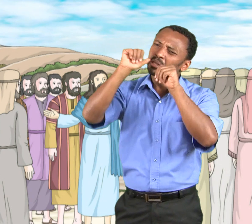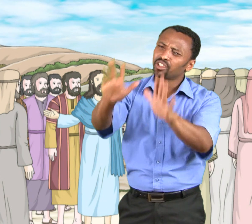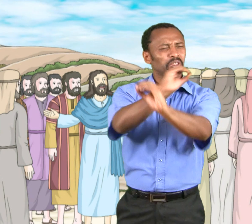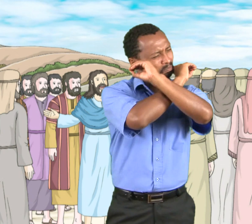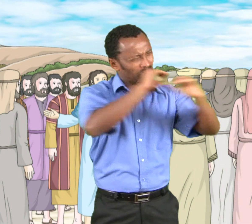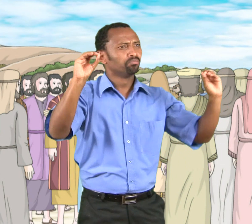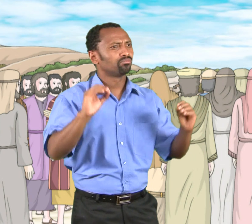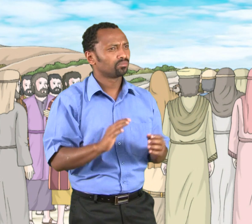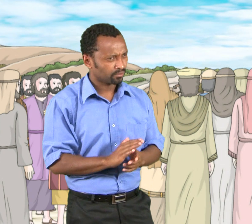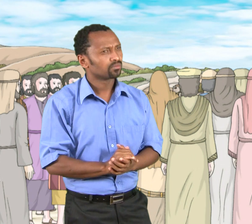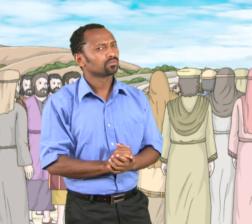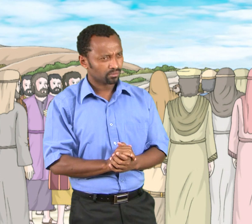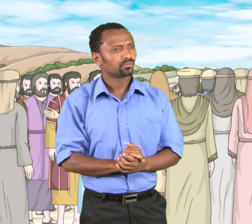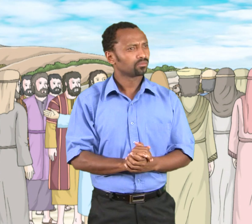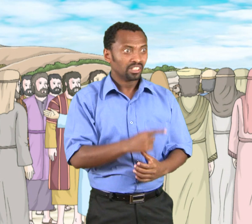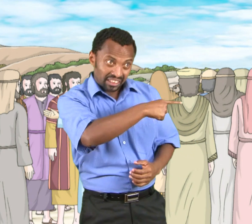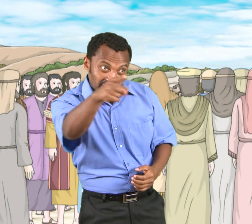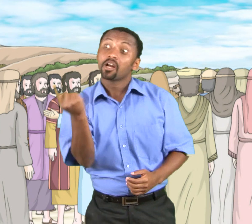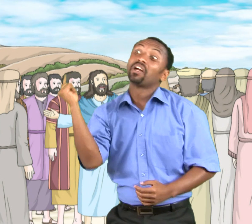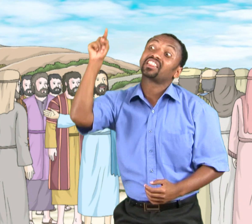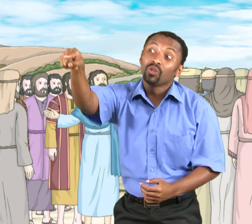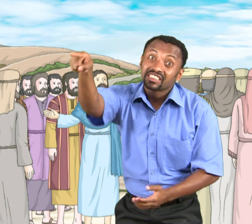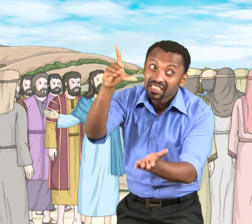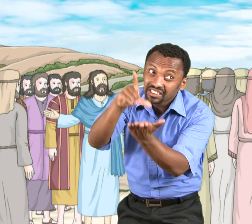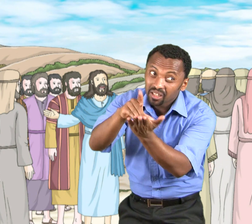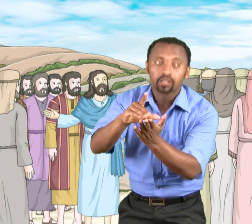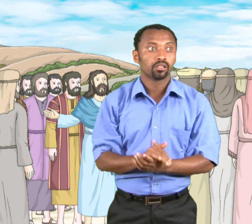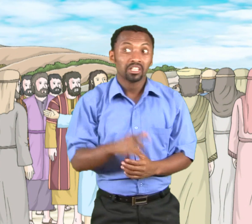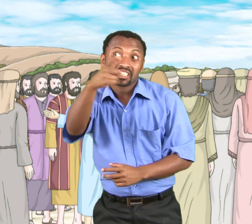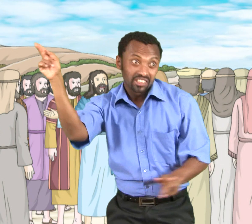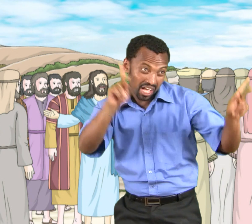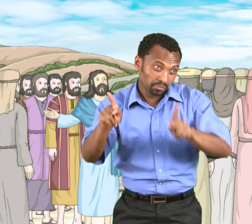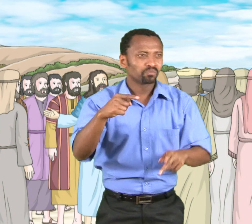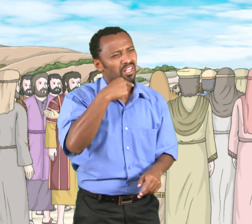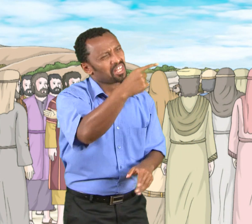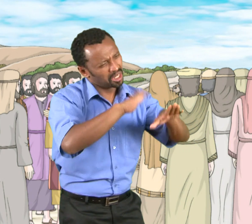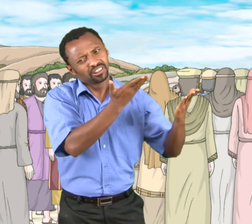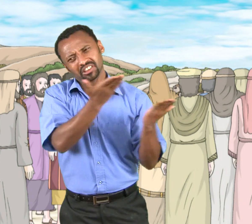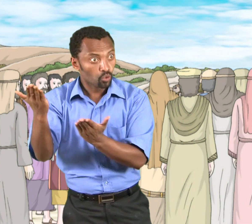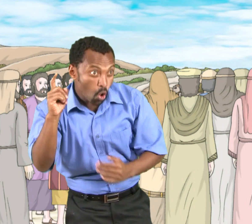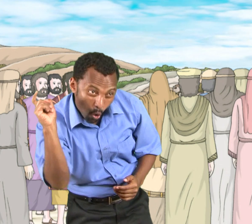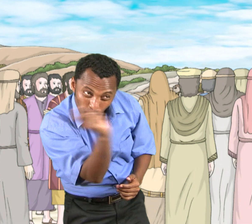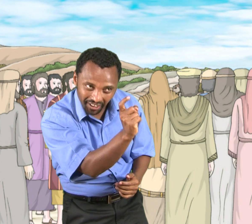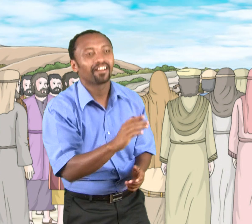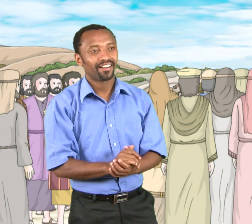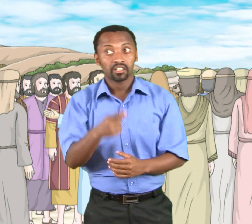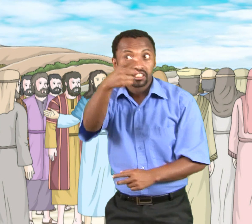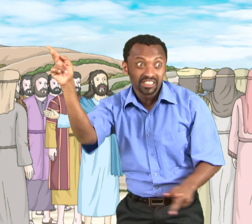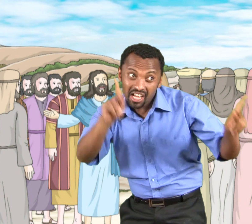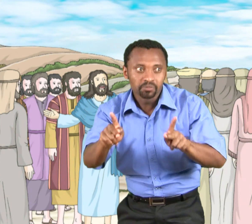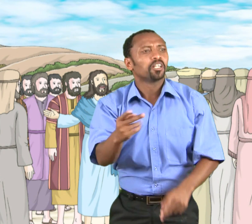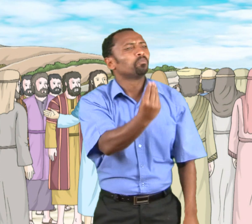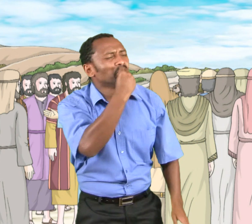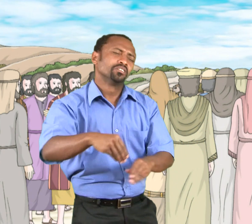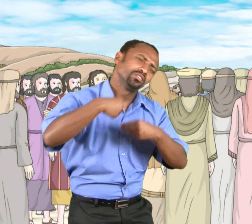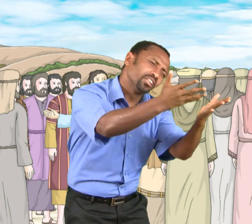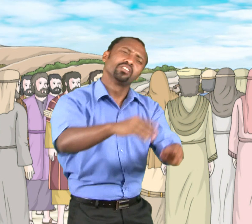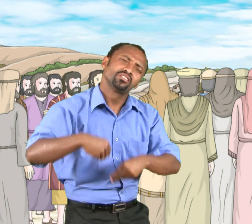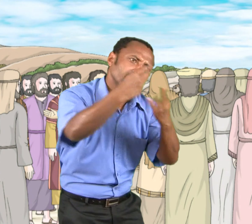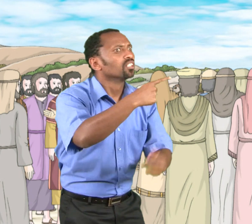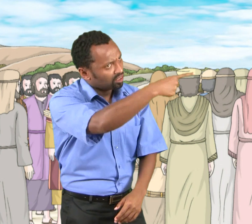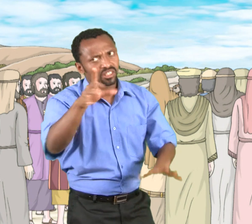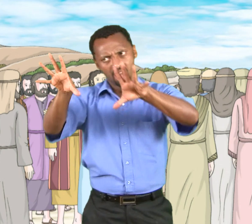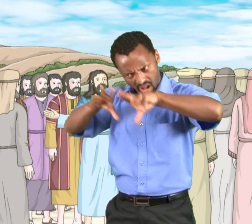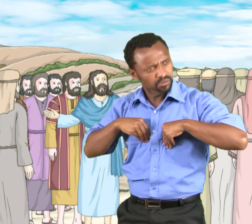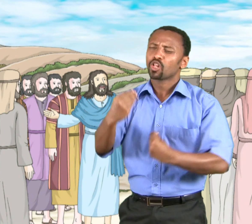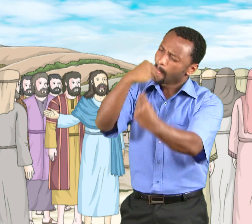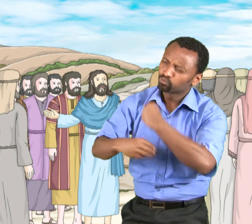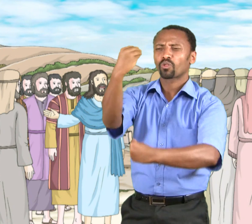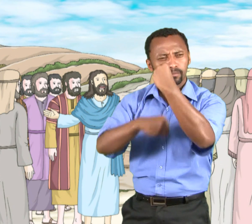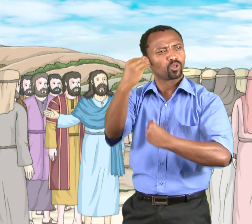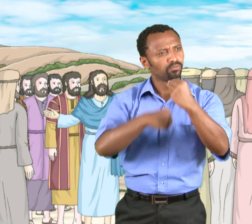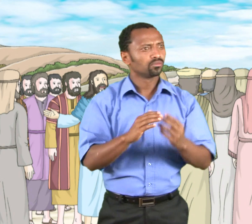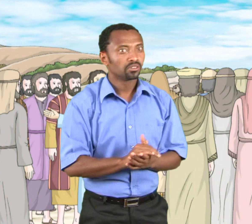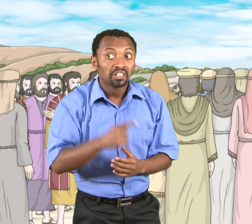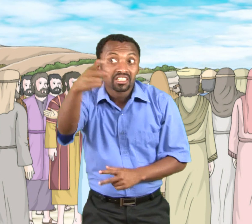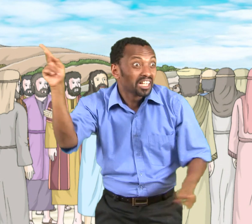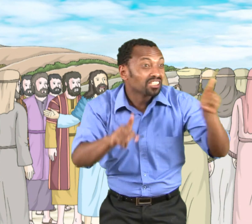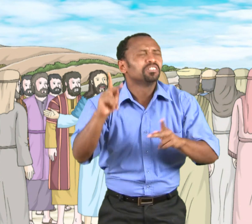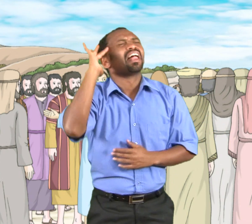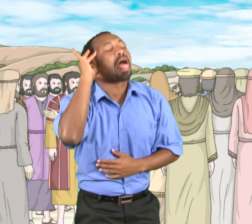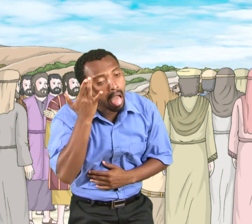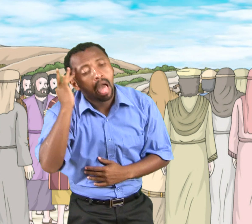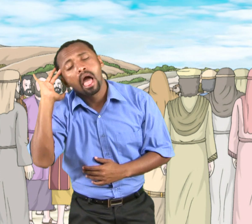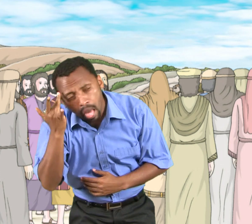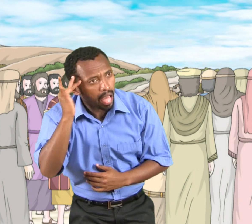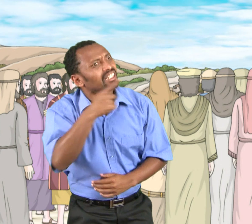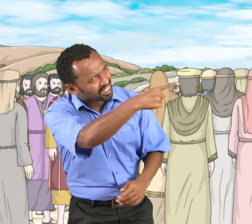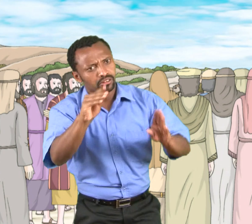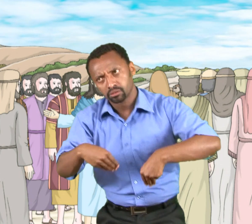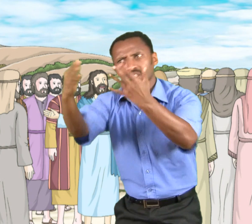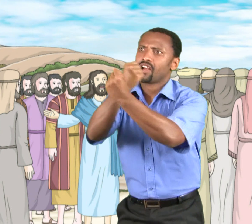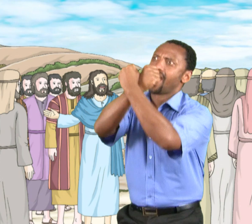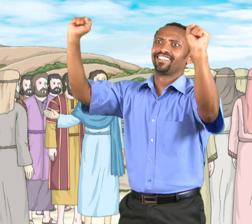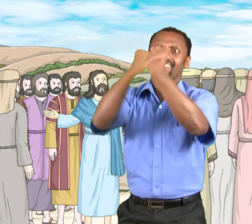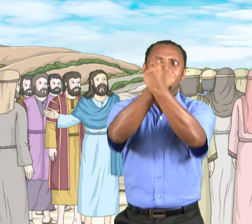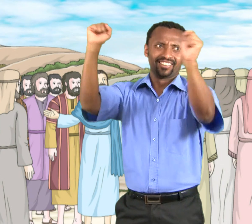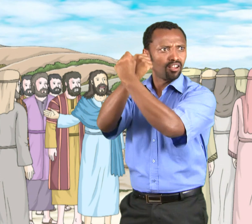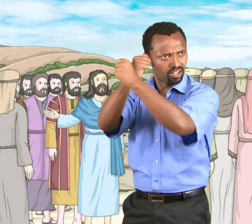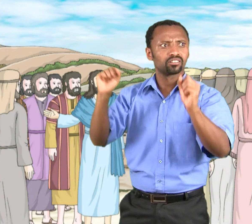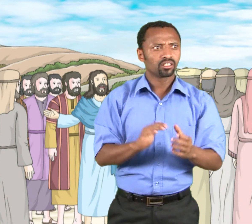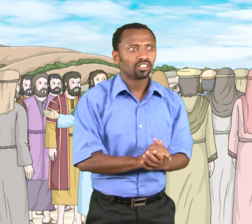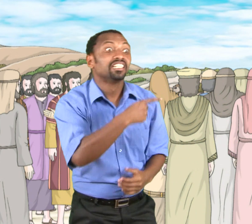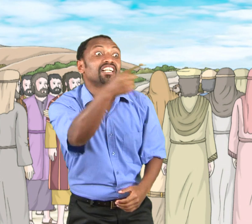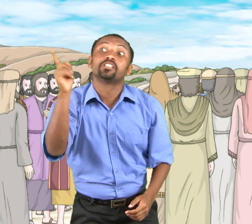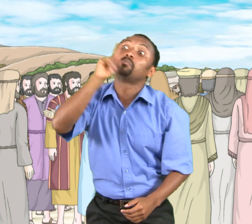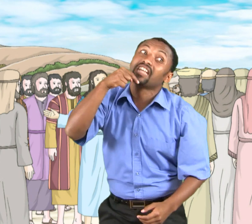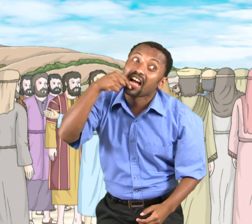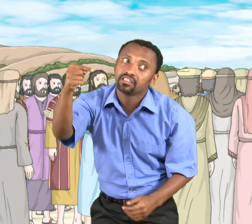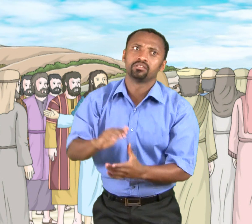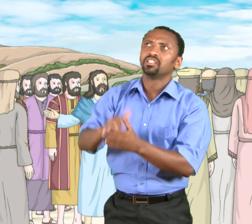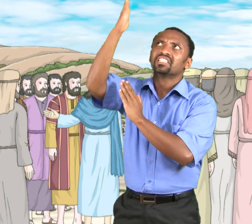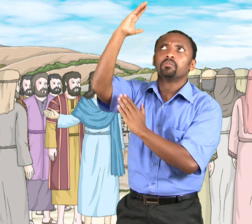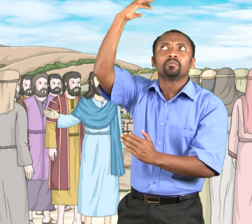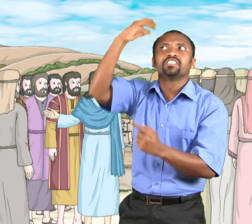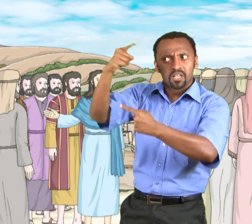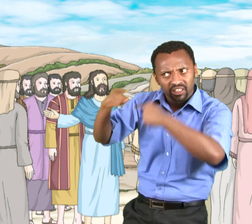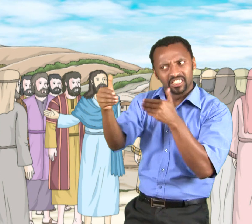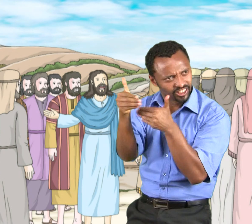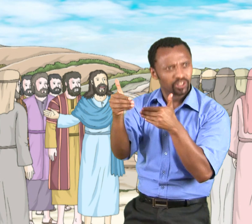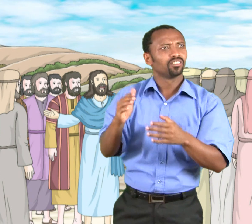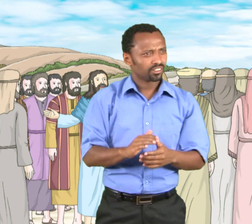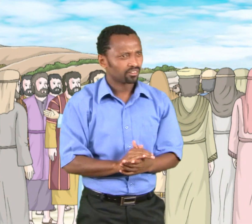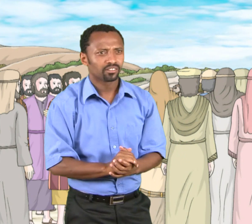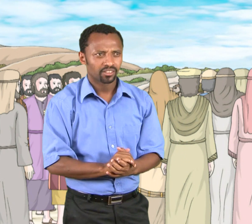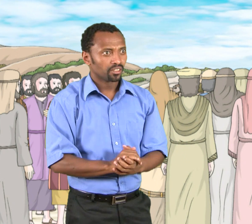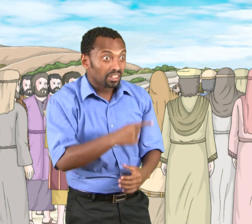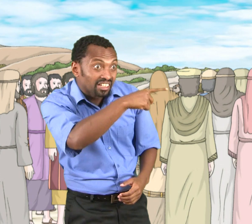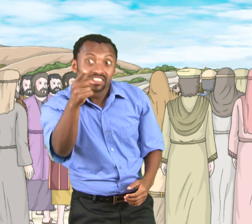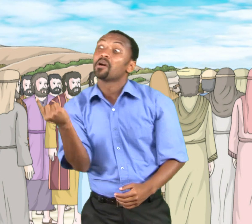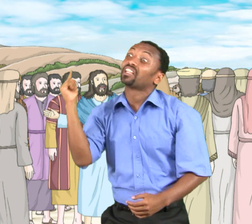Heal the sick who are there and tell them, ‘The kingdom of God is near you.’